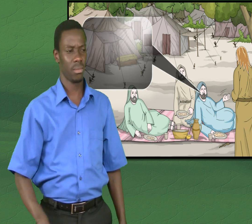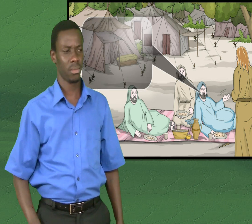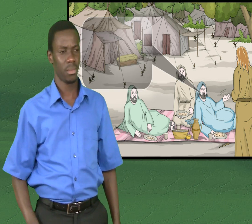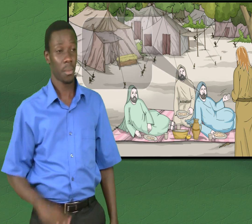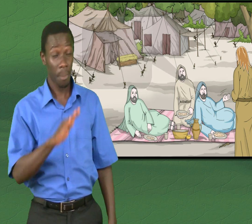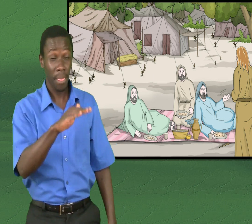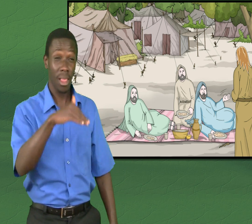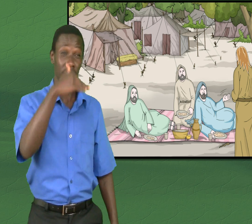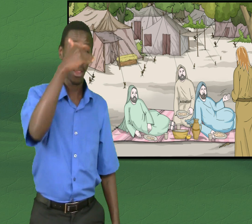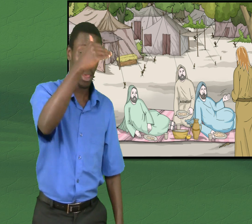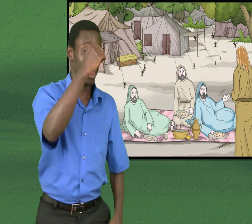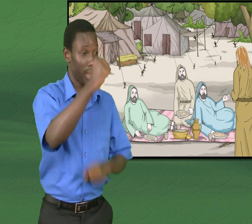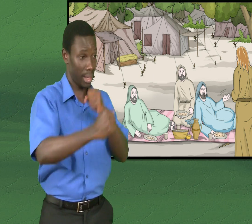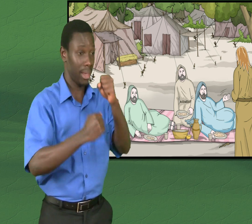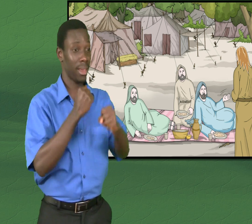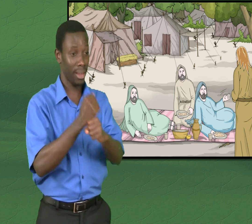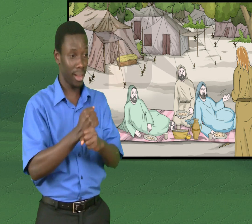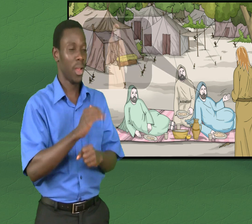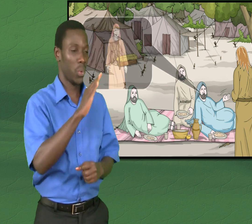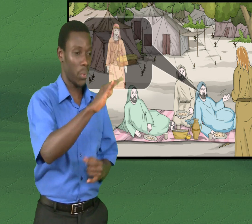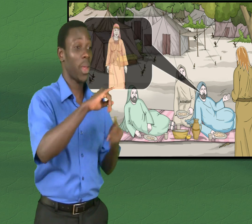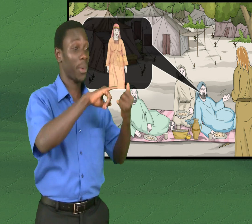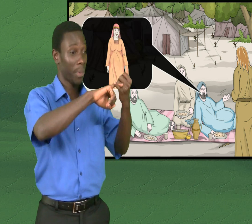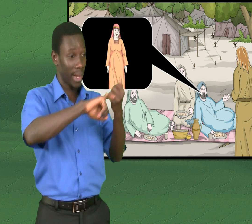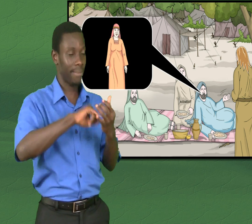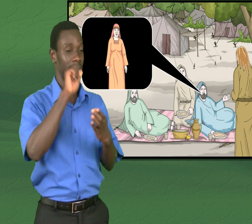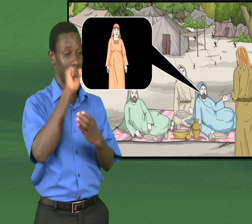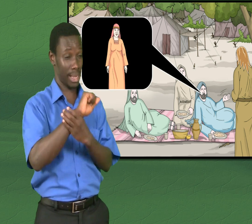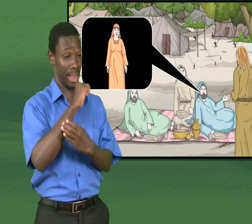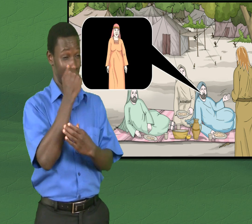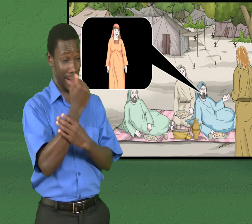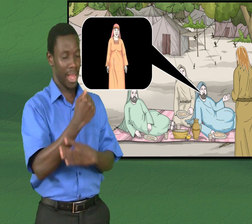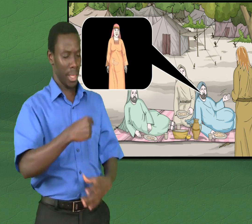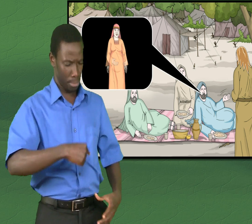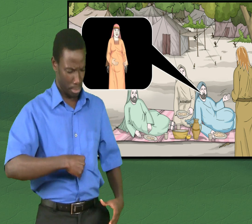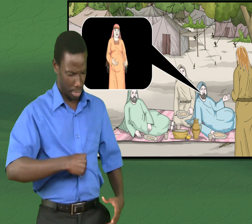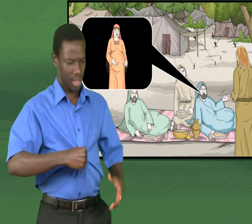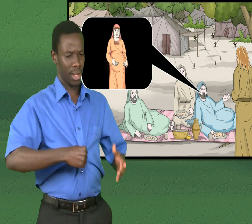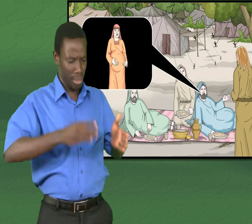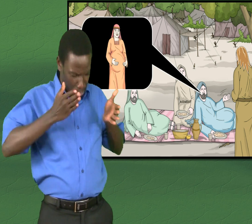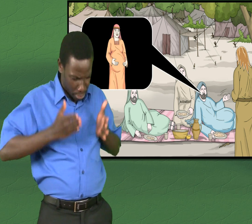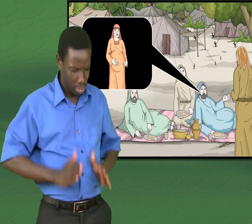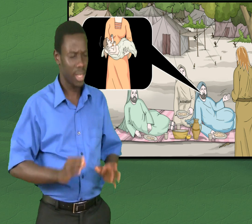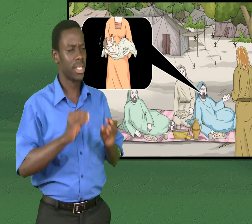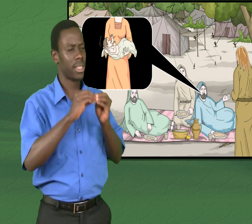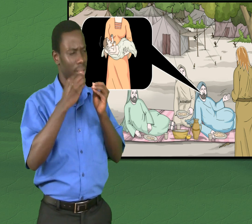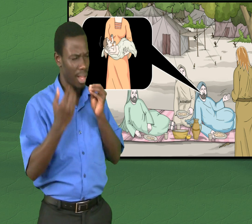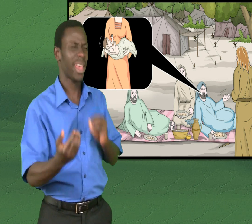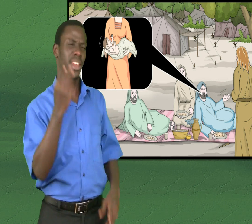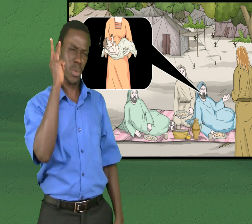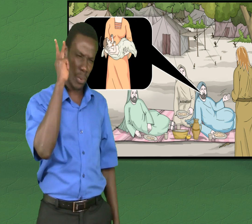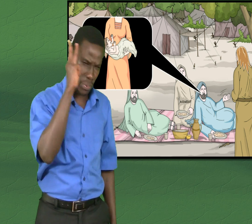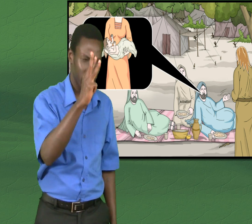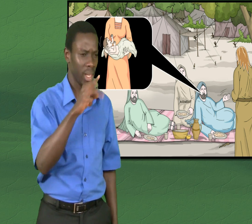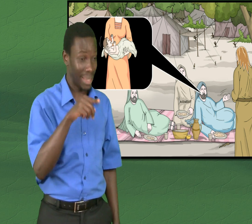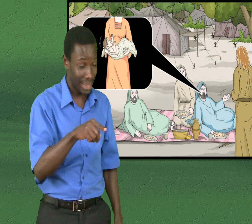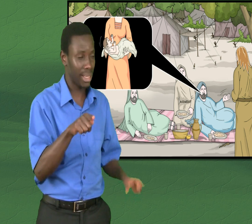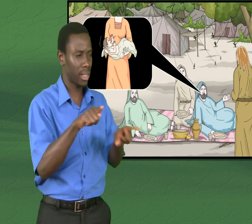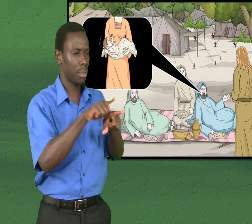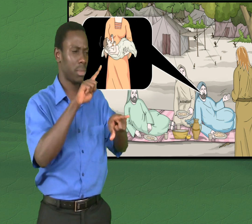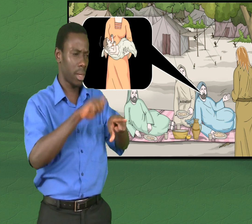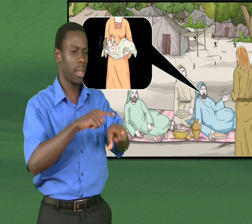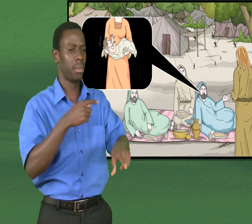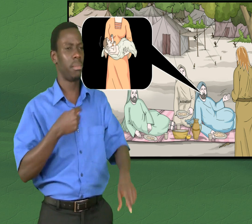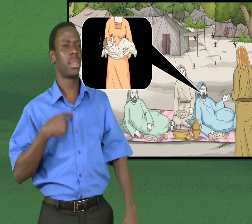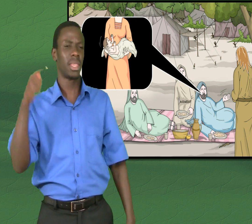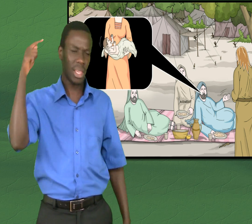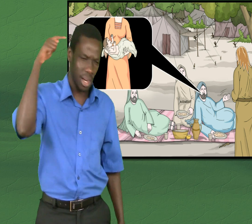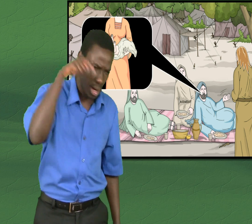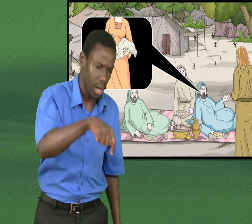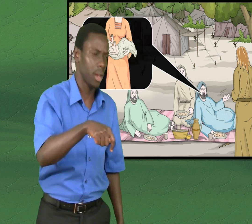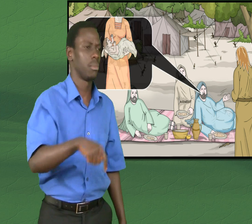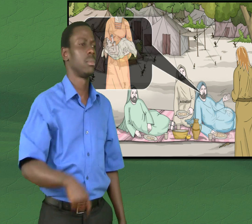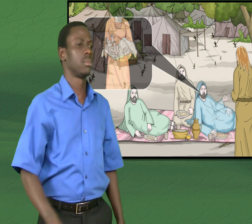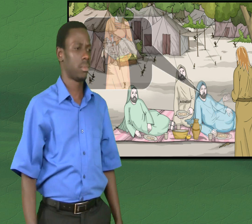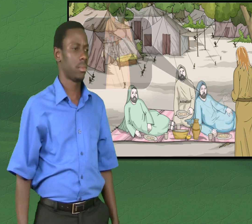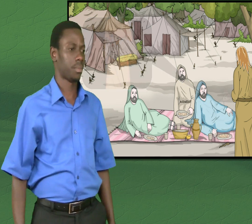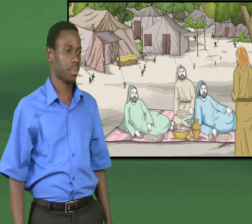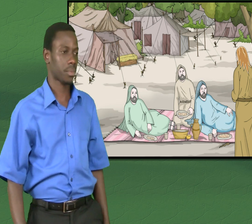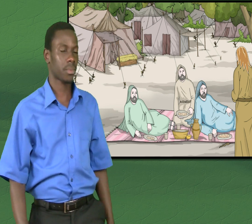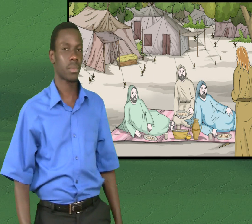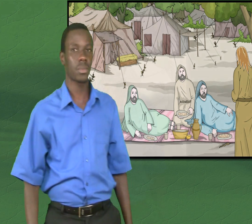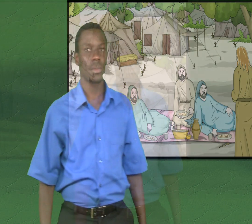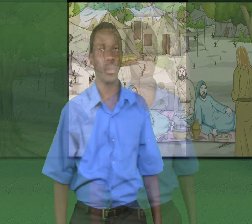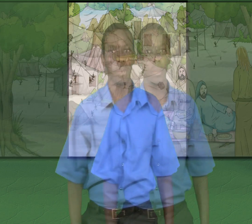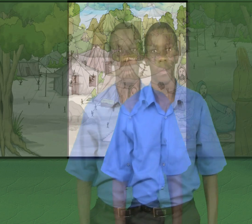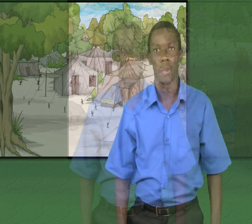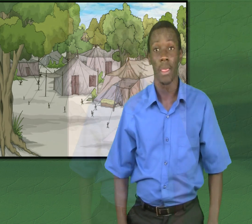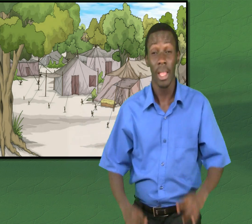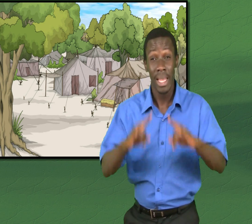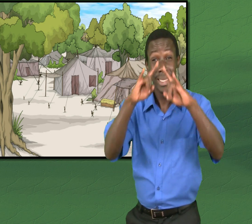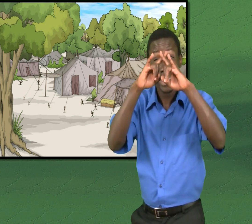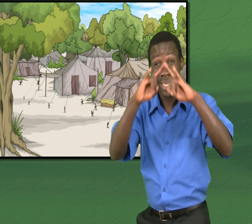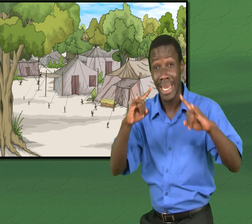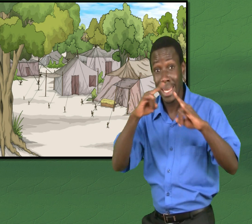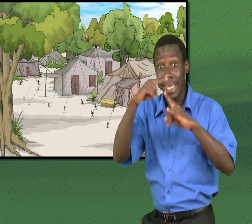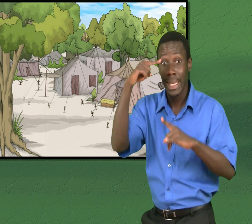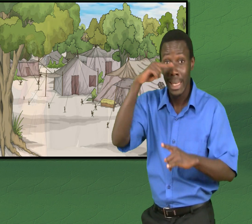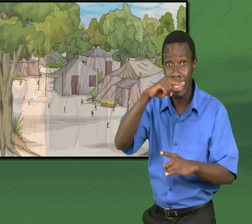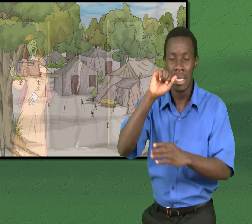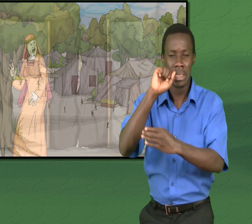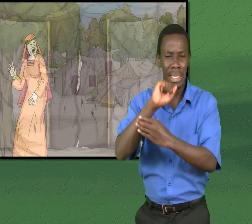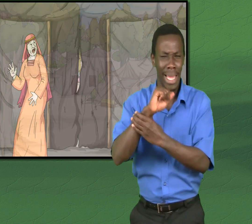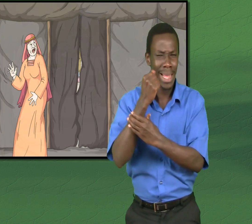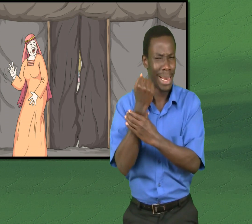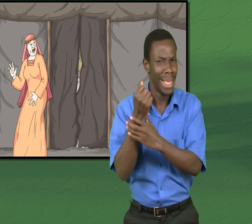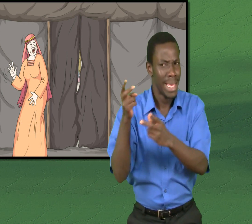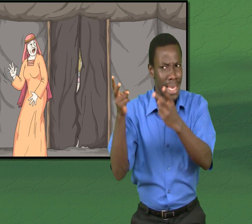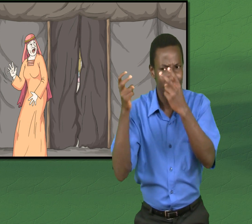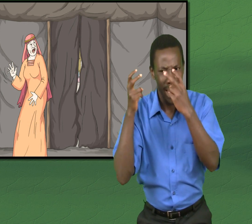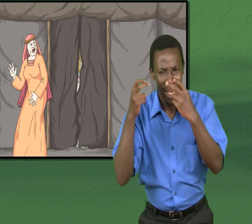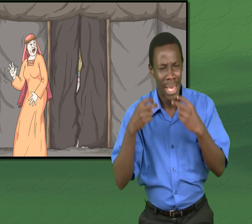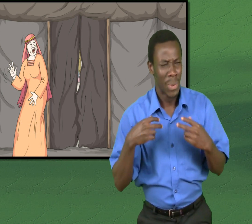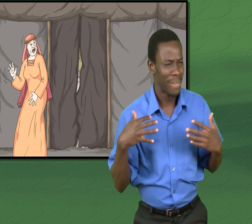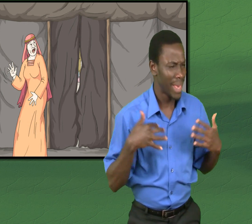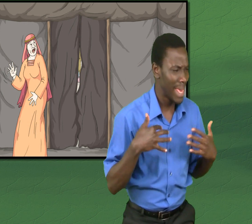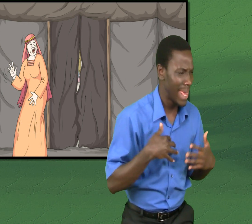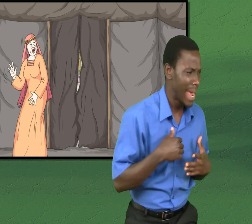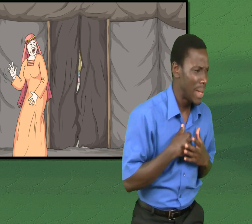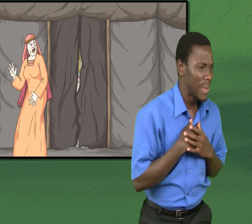At the appointed time I will return to you—in about a year—and Sarah will have a son.”